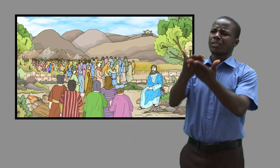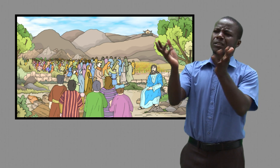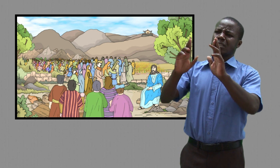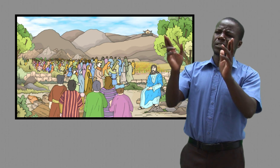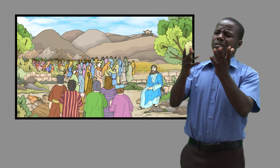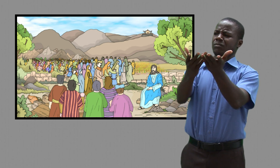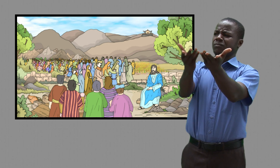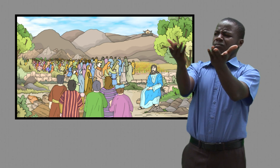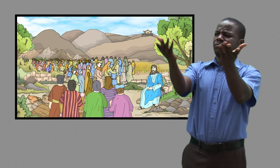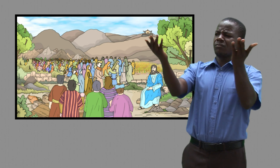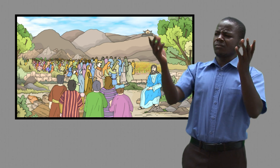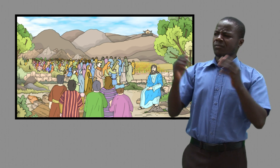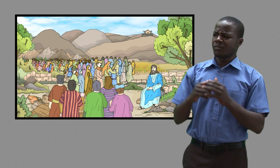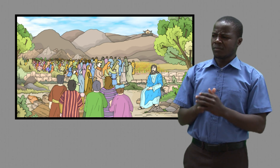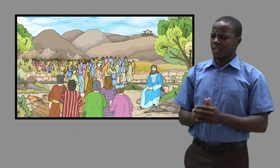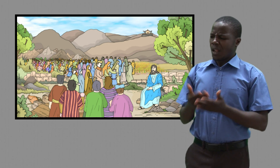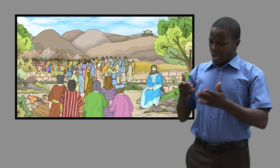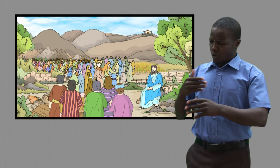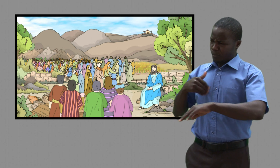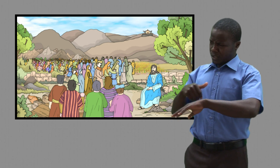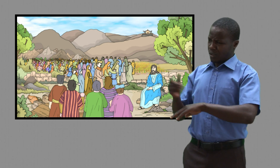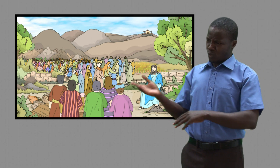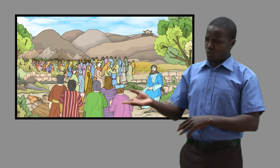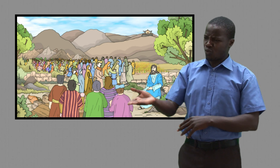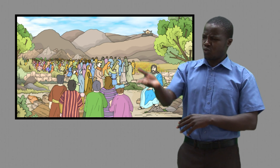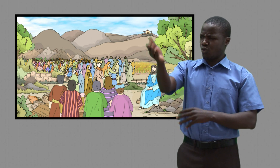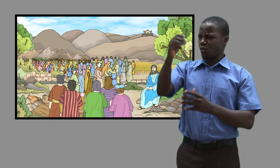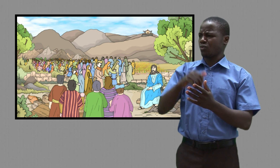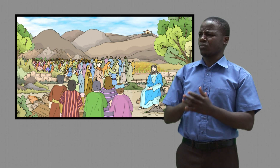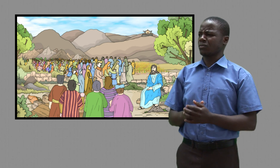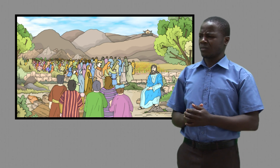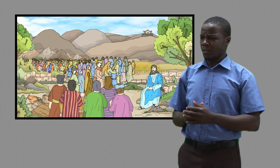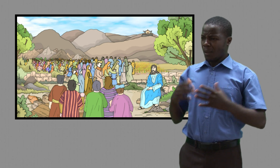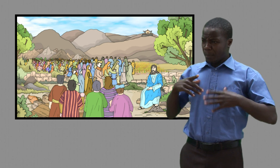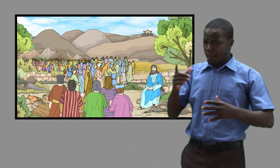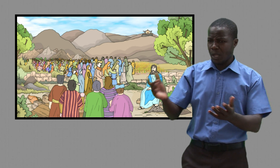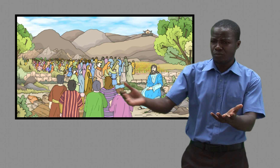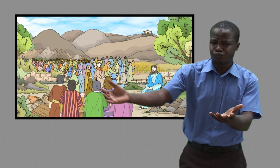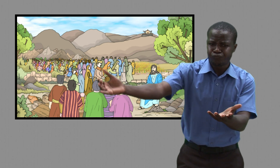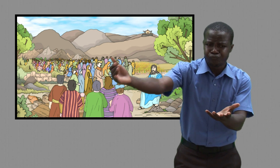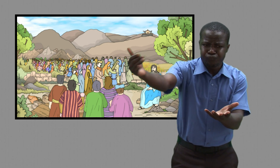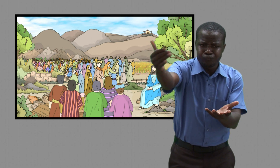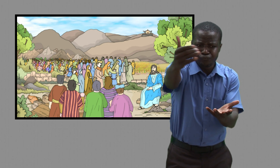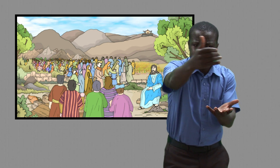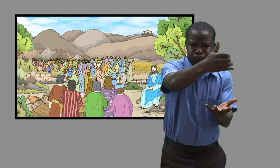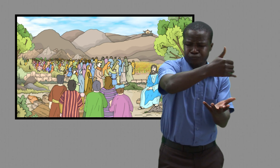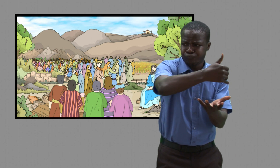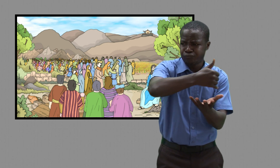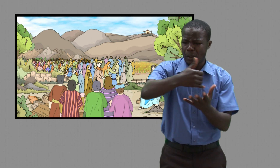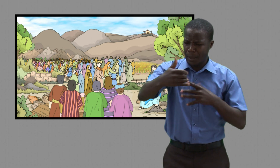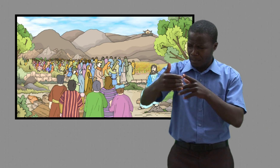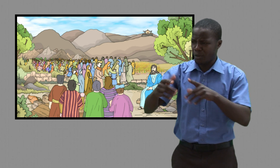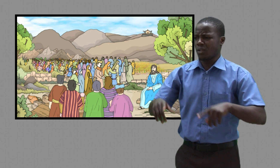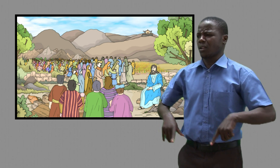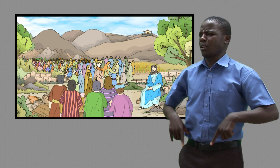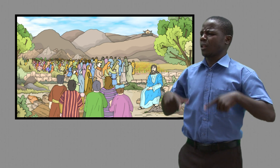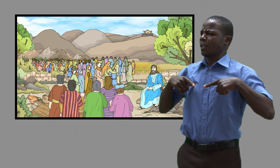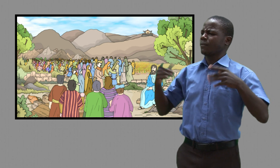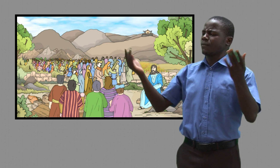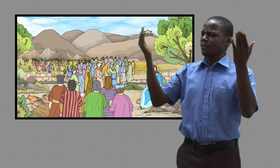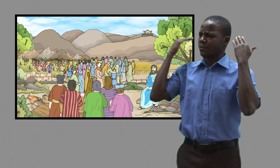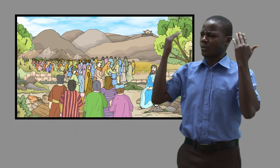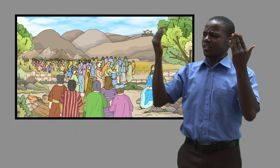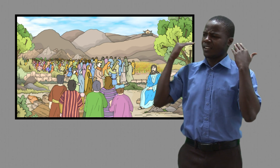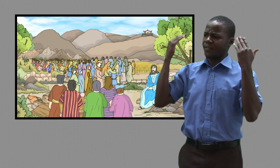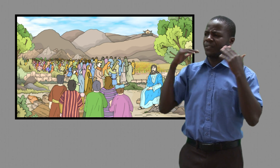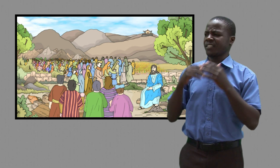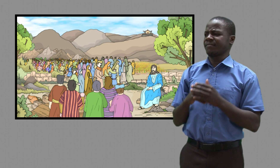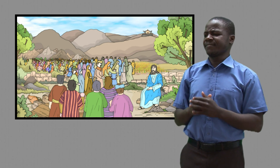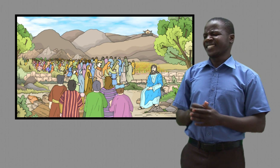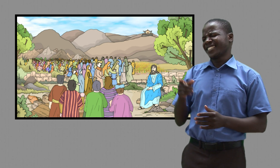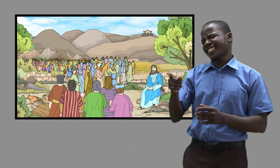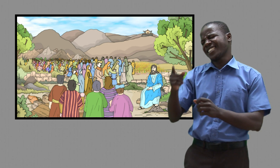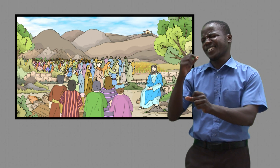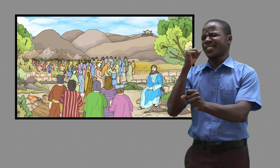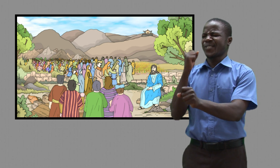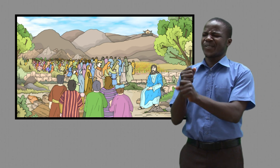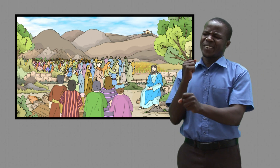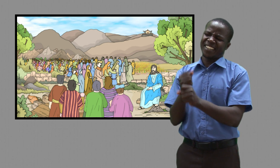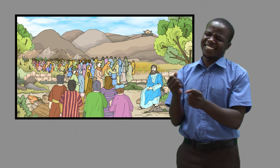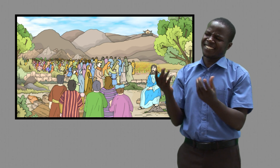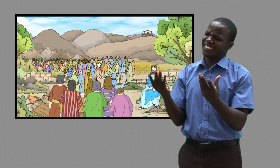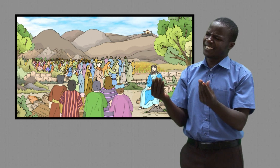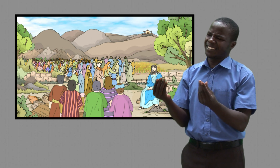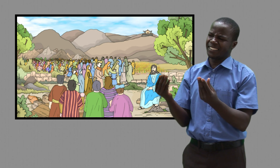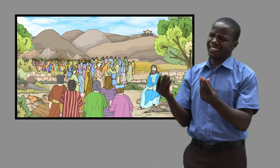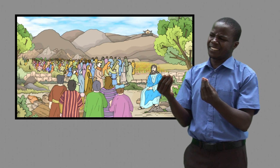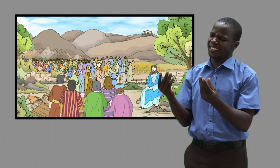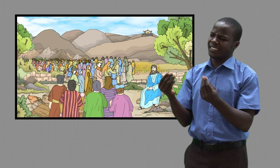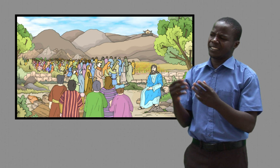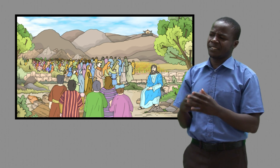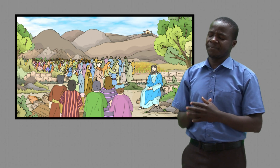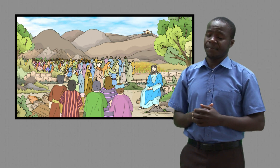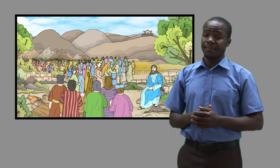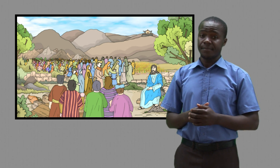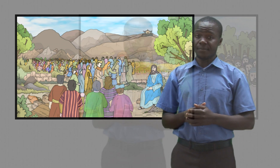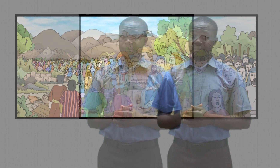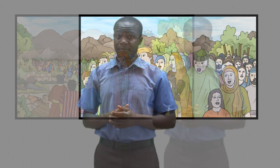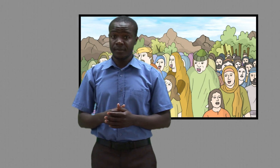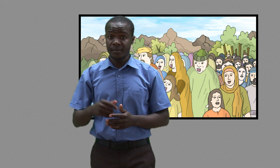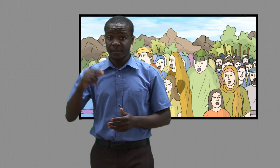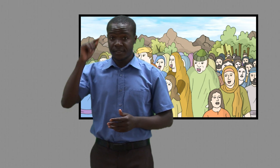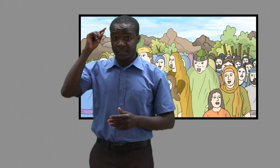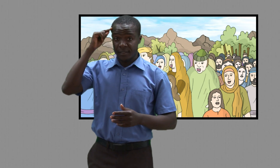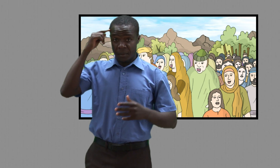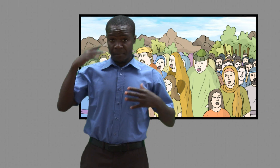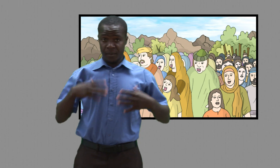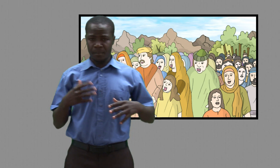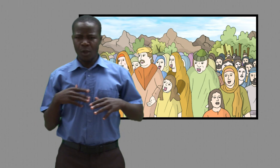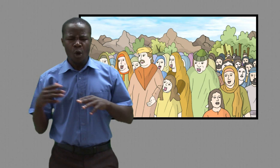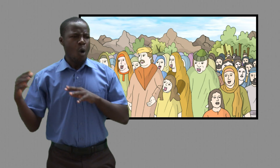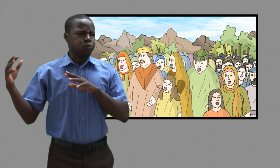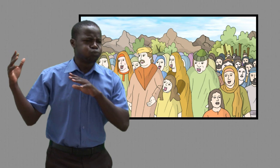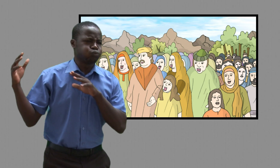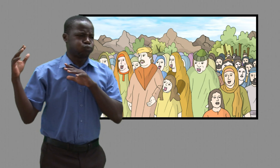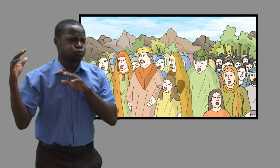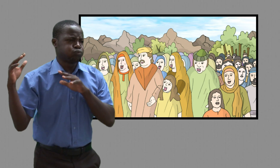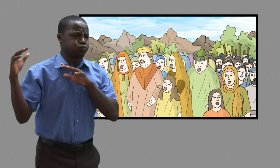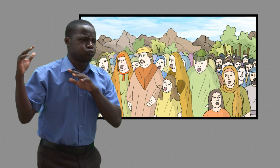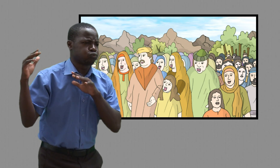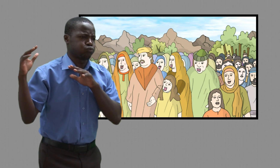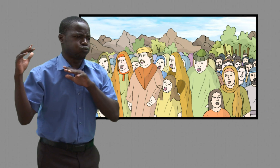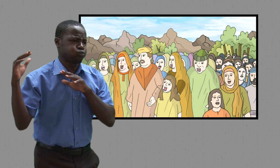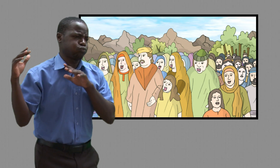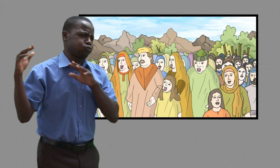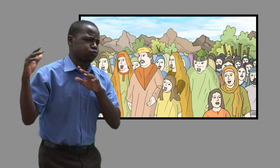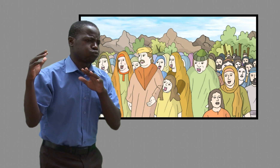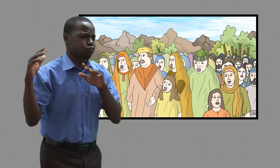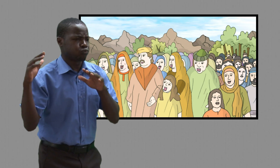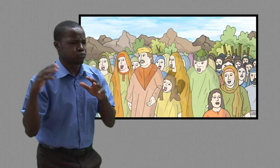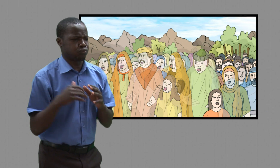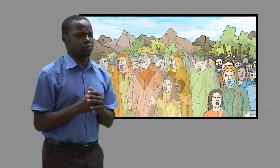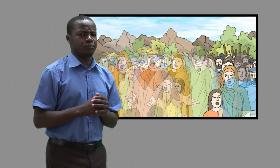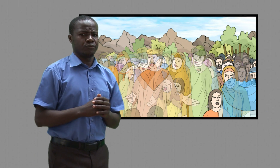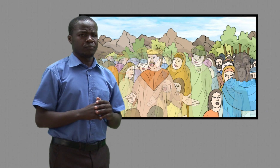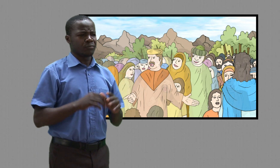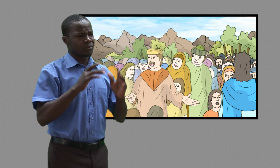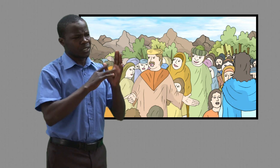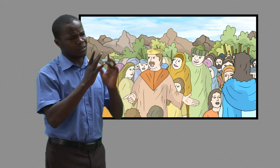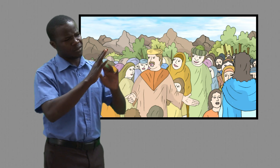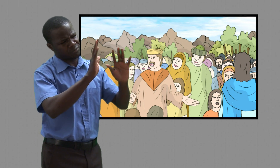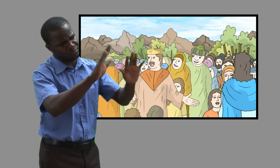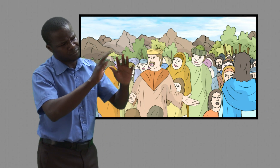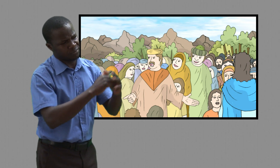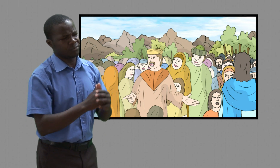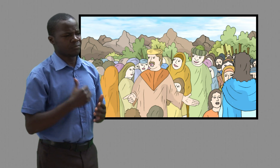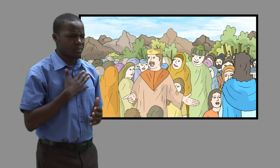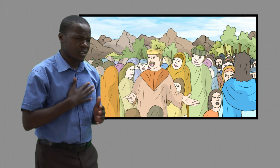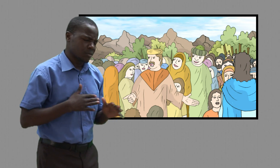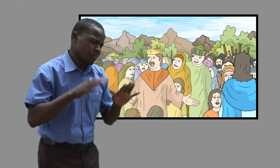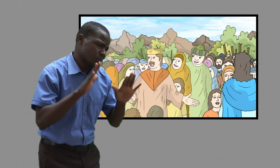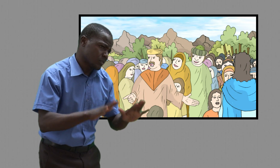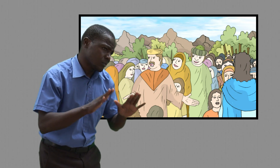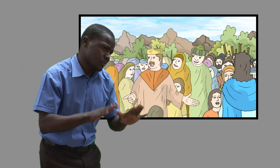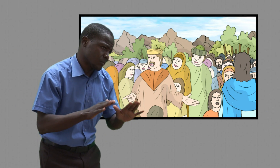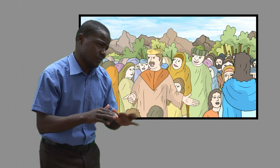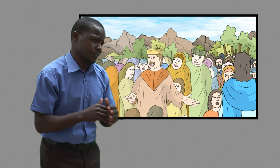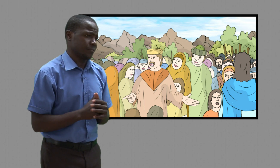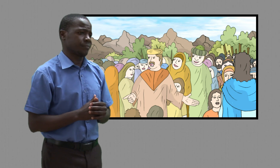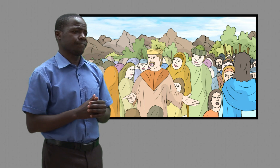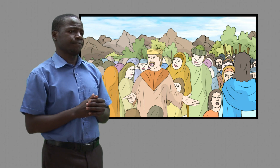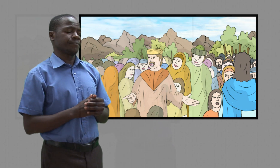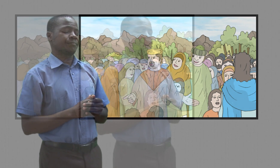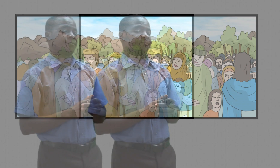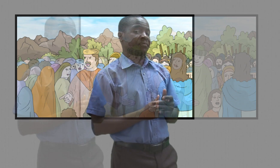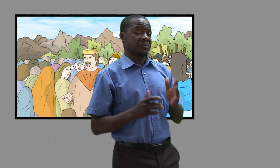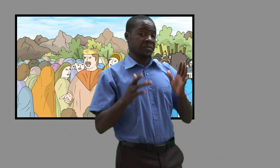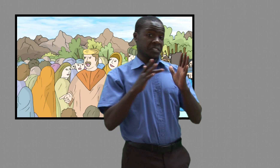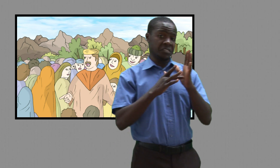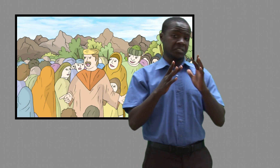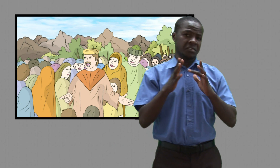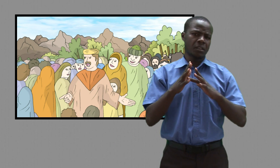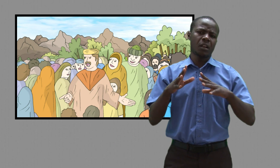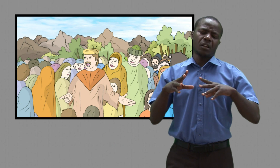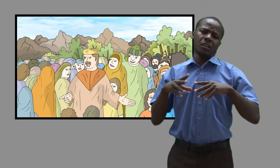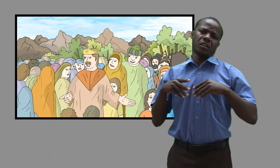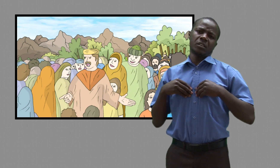Many of the Samaritans from that town believed in Jesus because of the woman’s testimony, “He told me everything I ever did.”